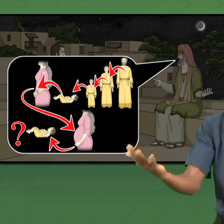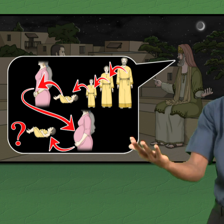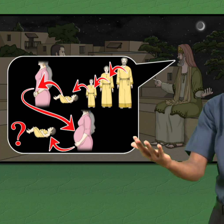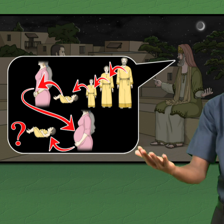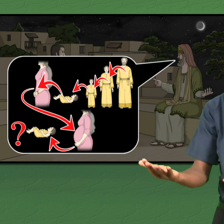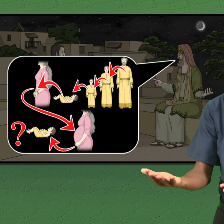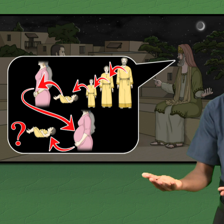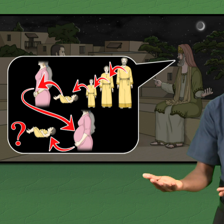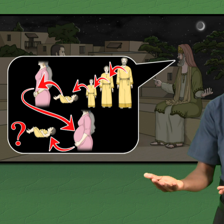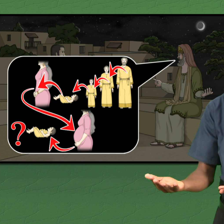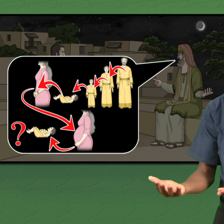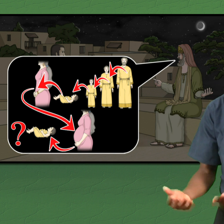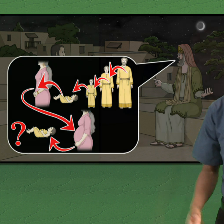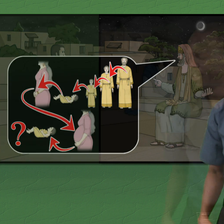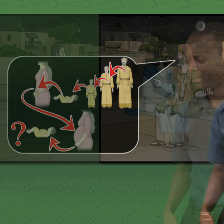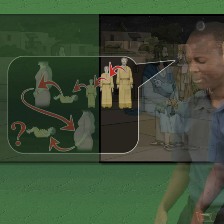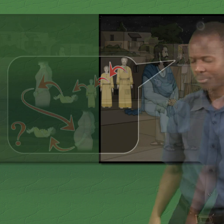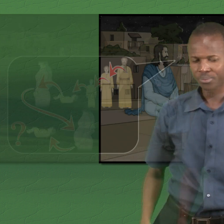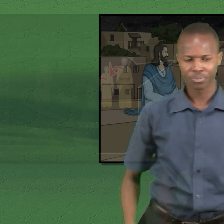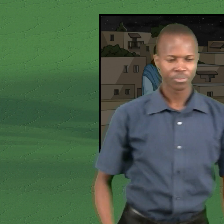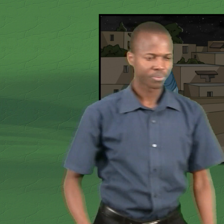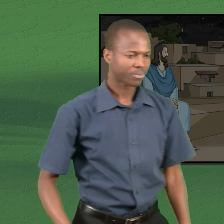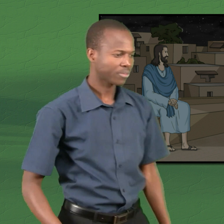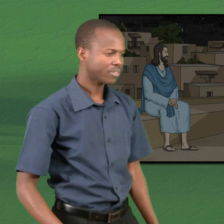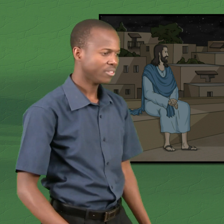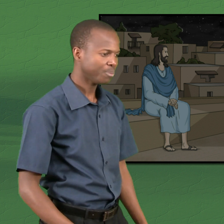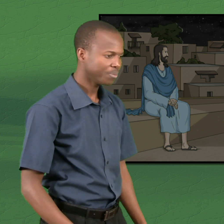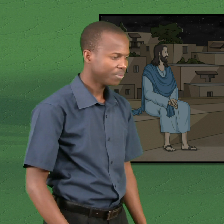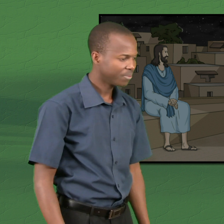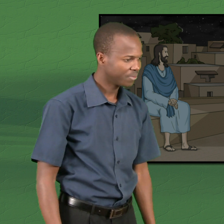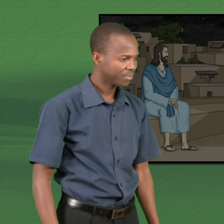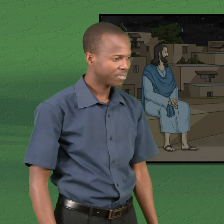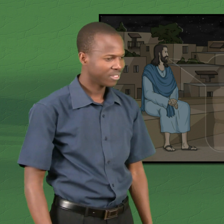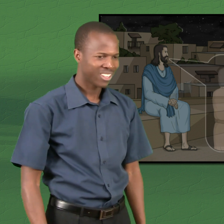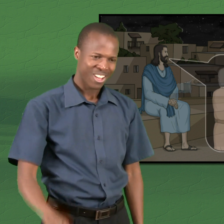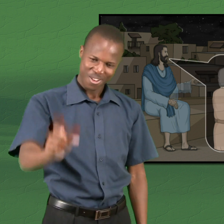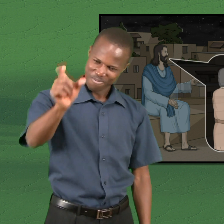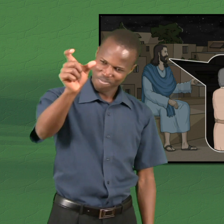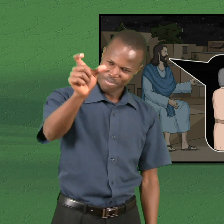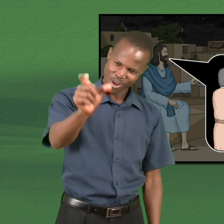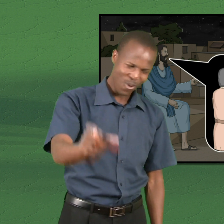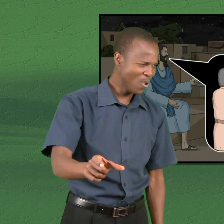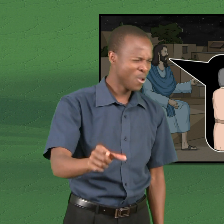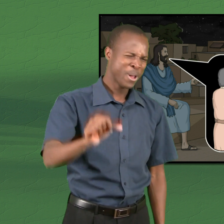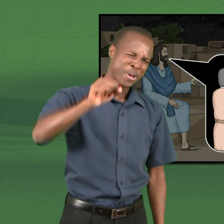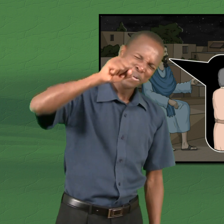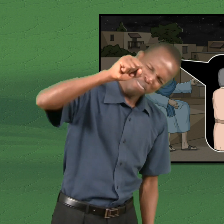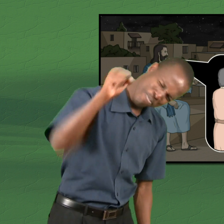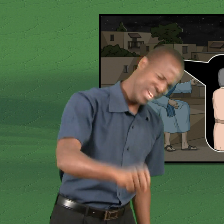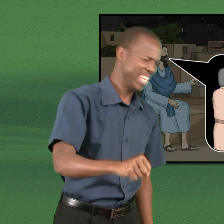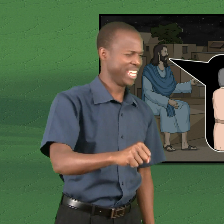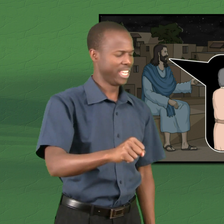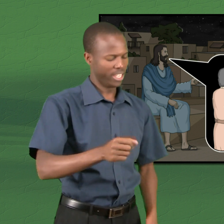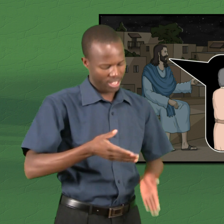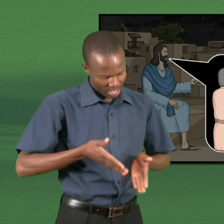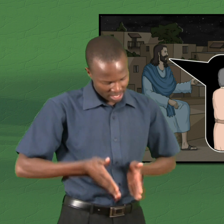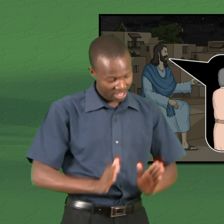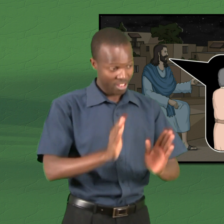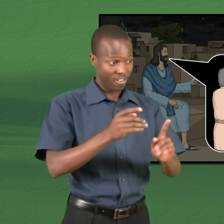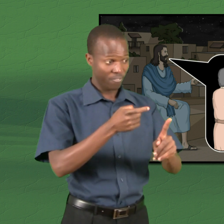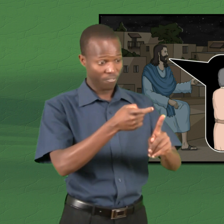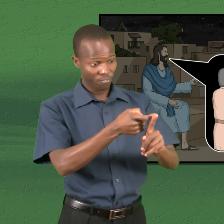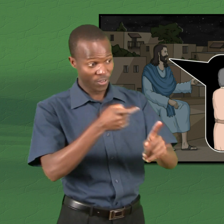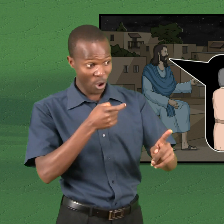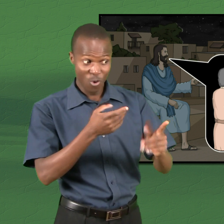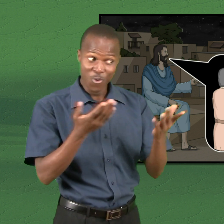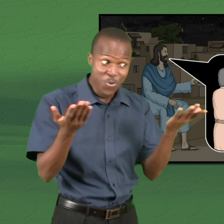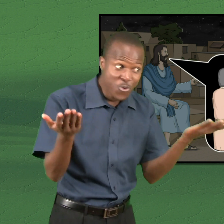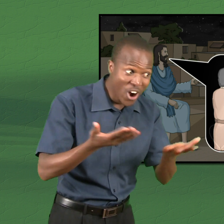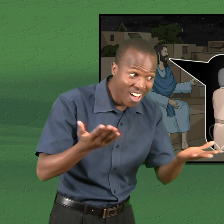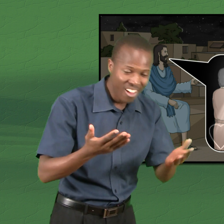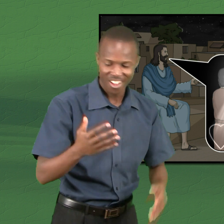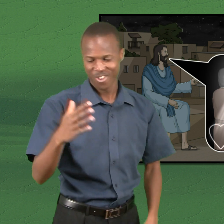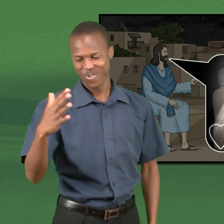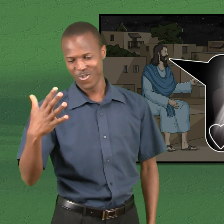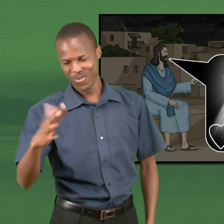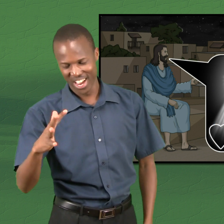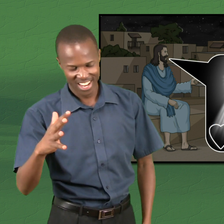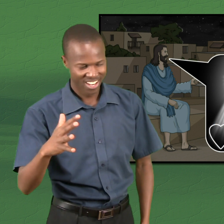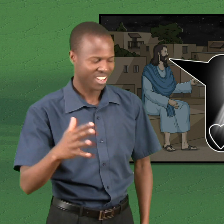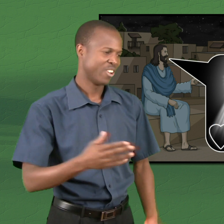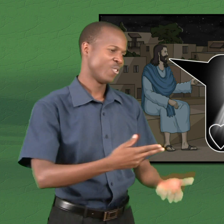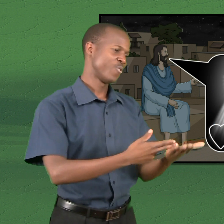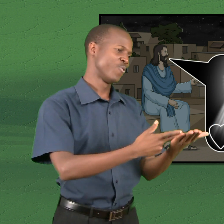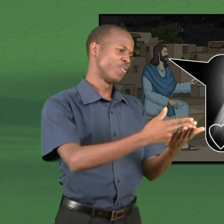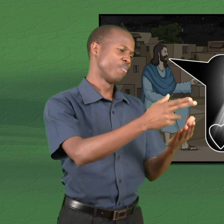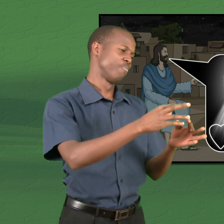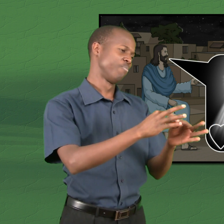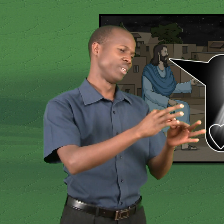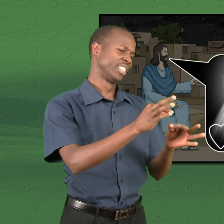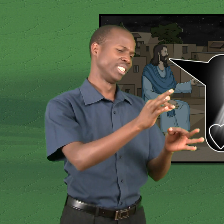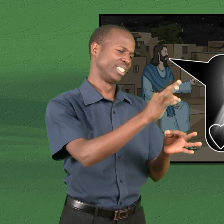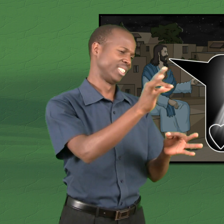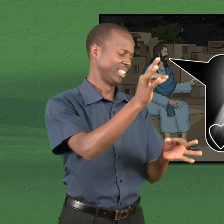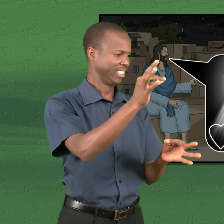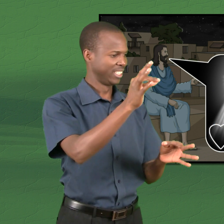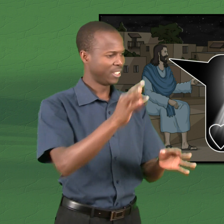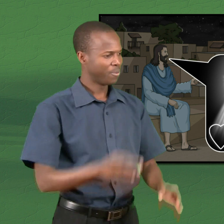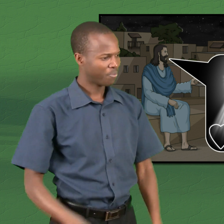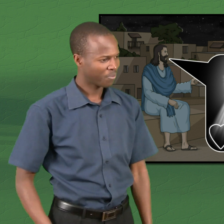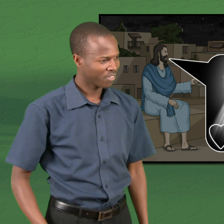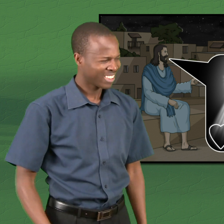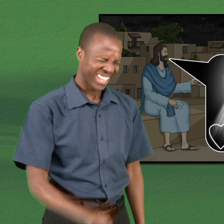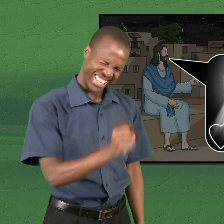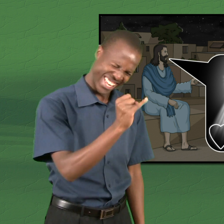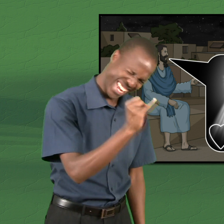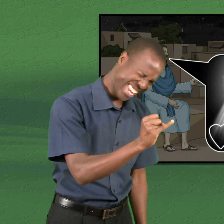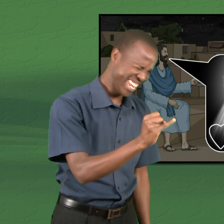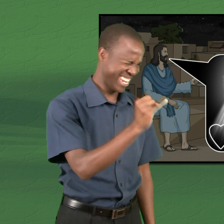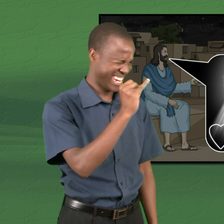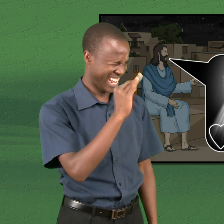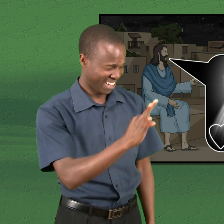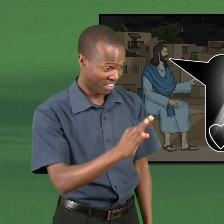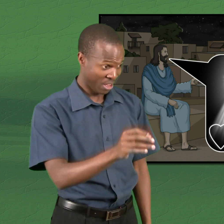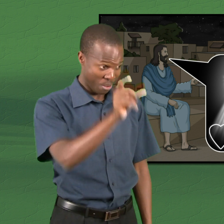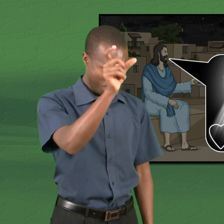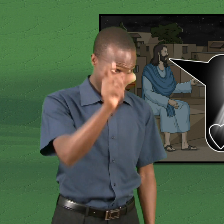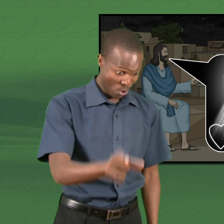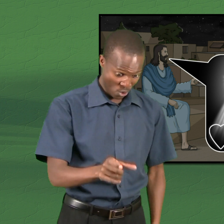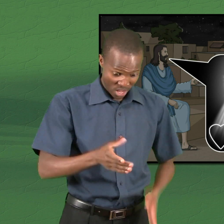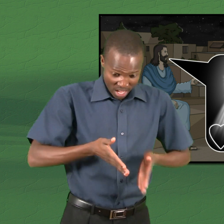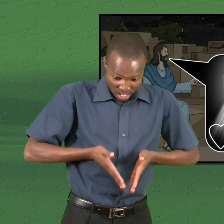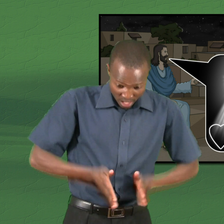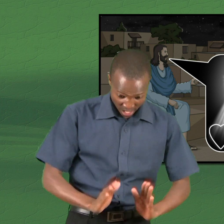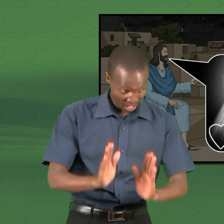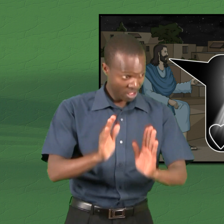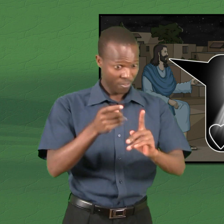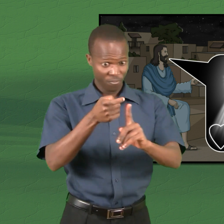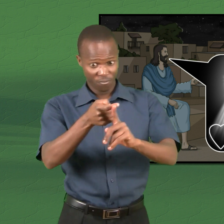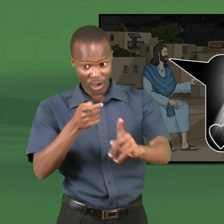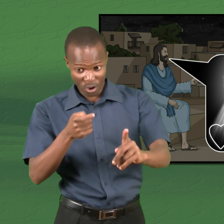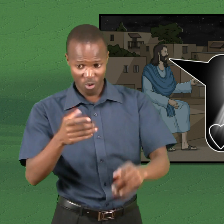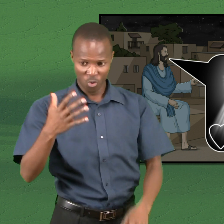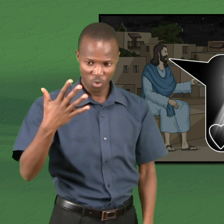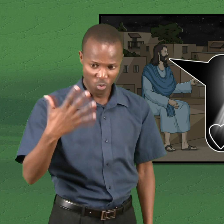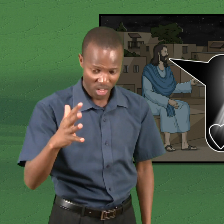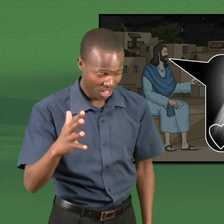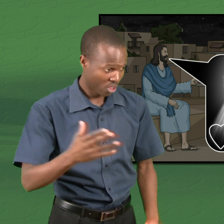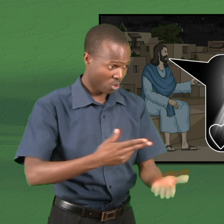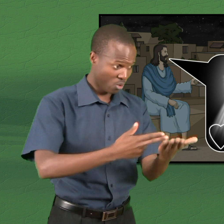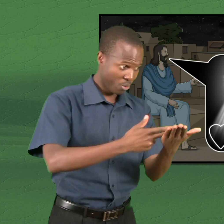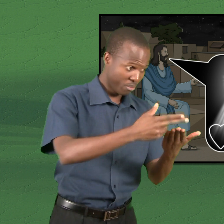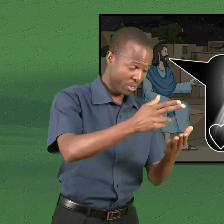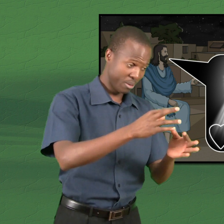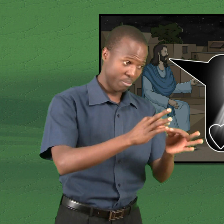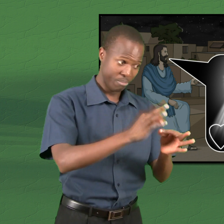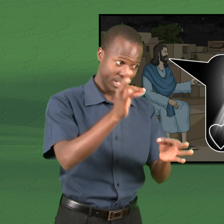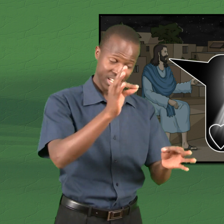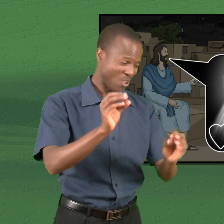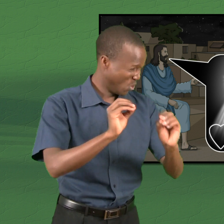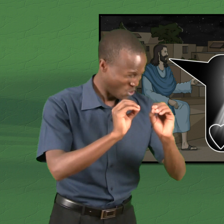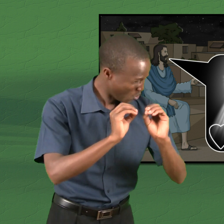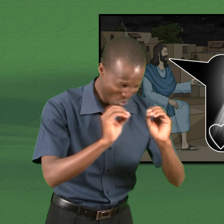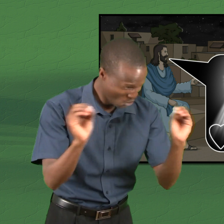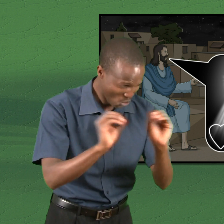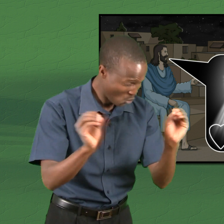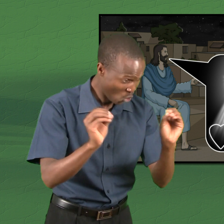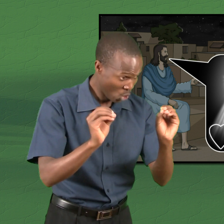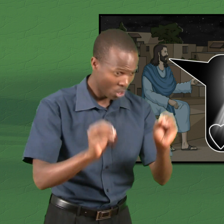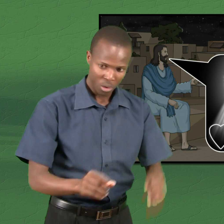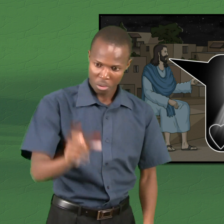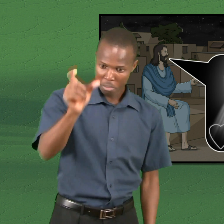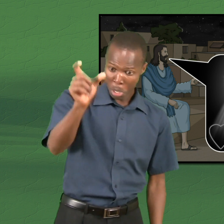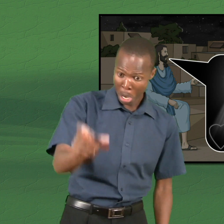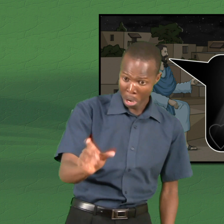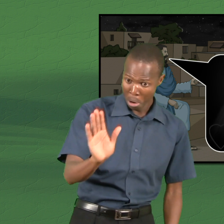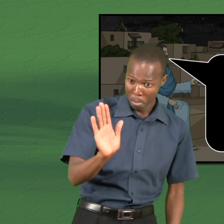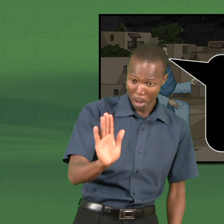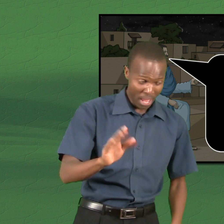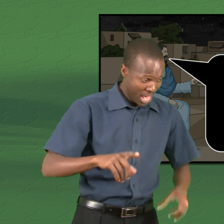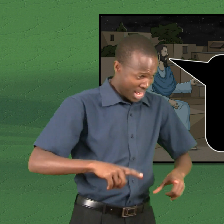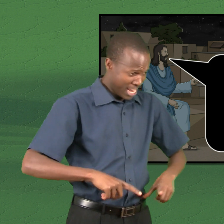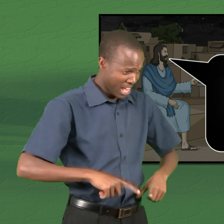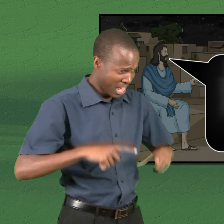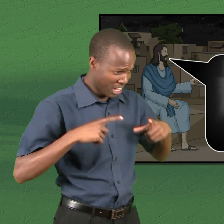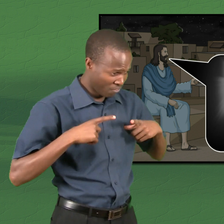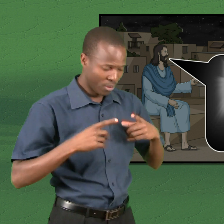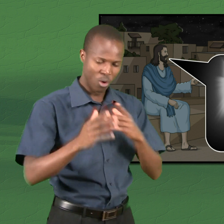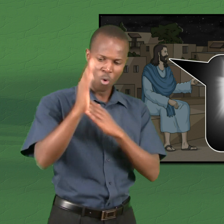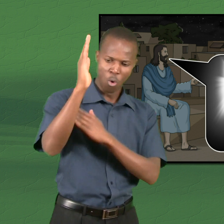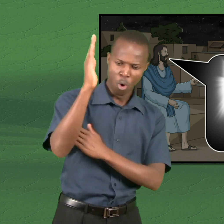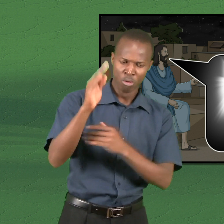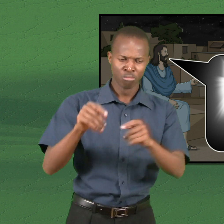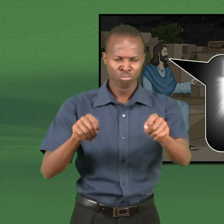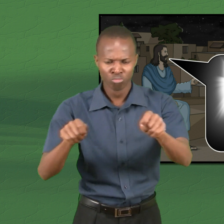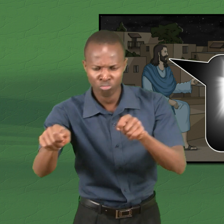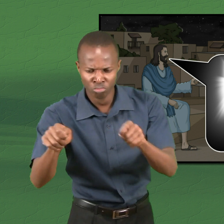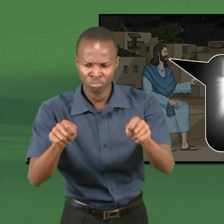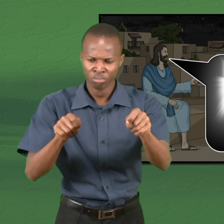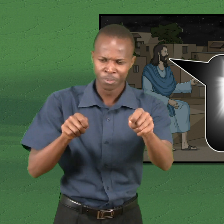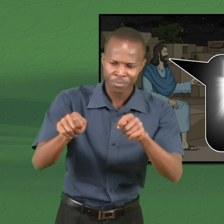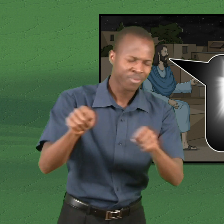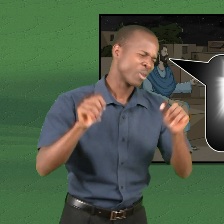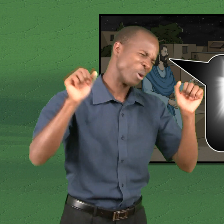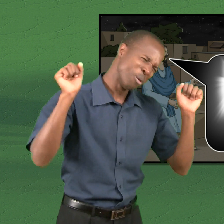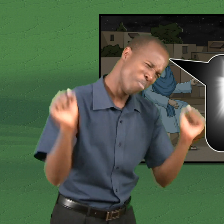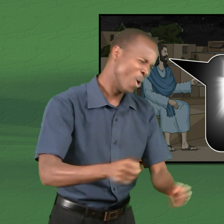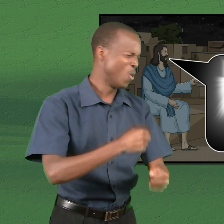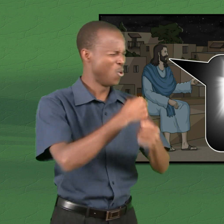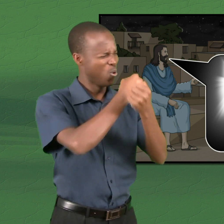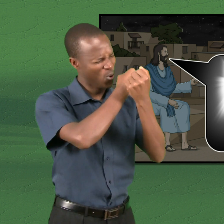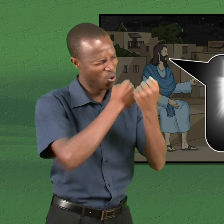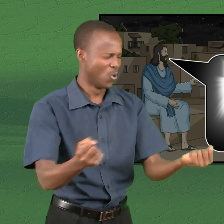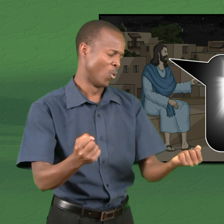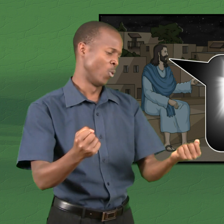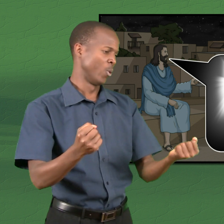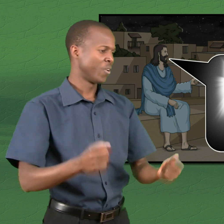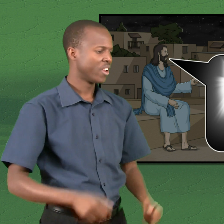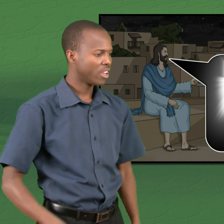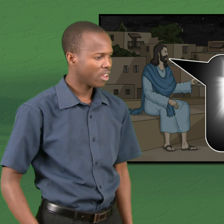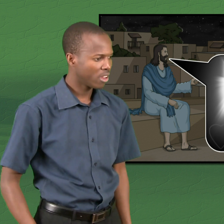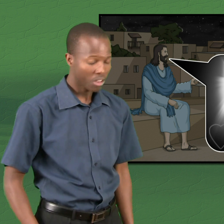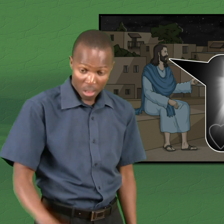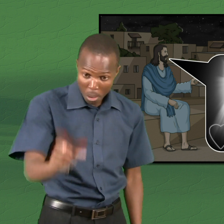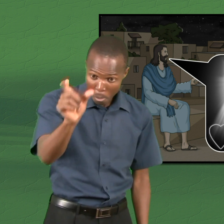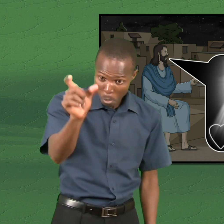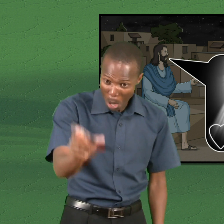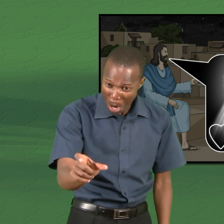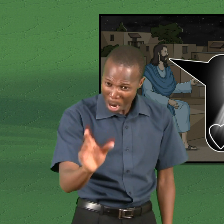Jesus answered, “Truly, truly, I tell you, no one can enter the kingdom of God unless he is born of water and the Spirit.